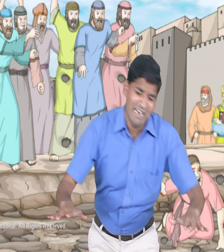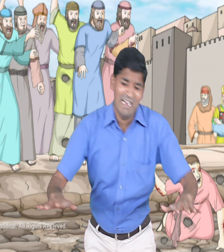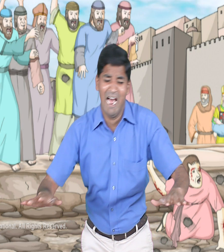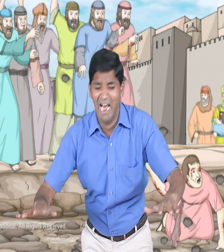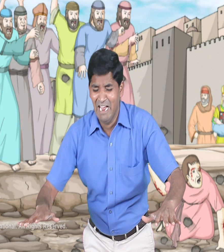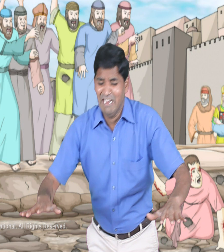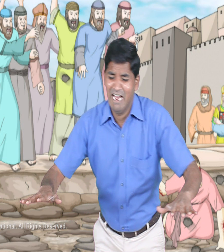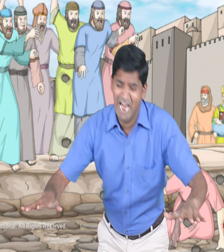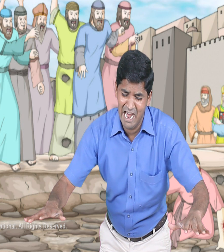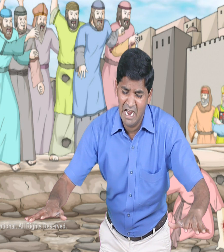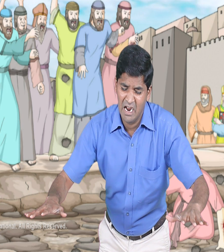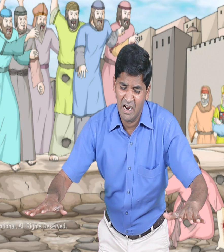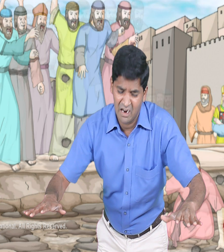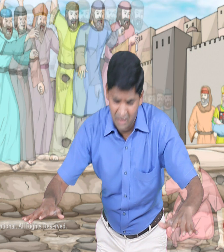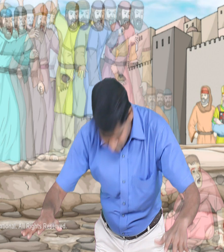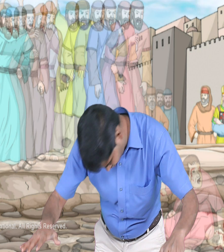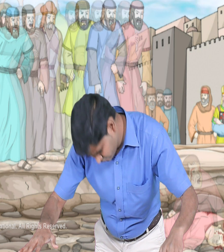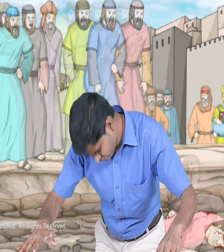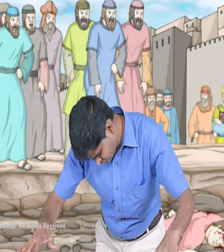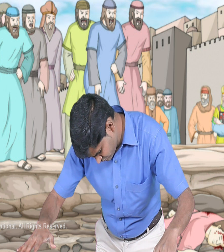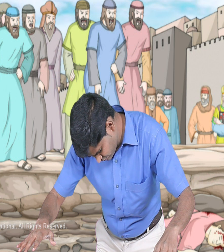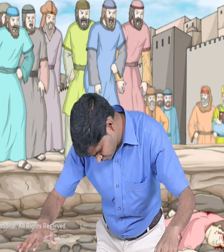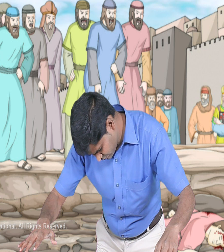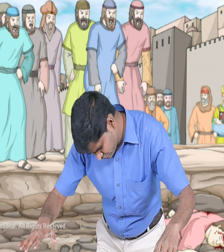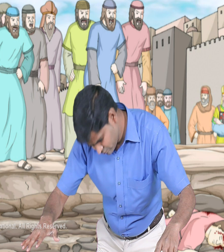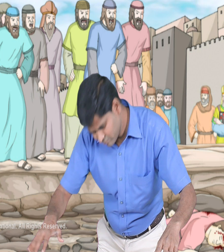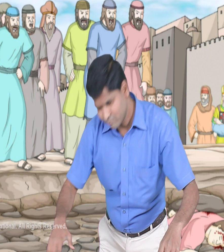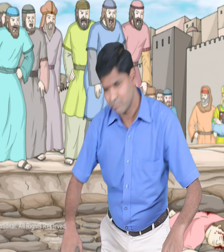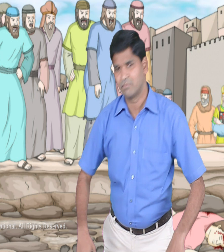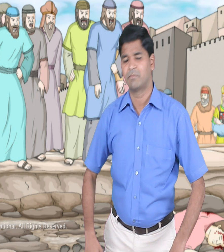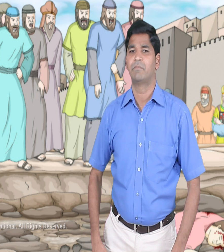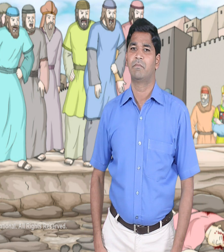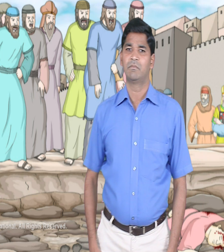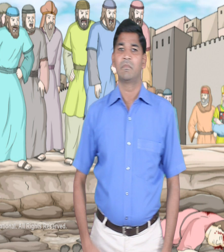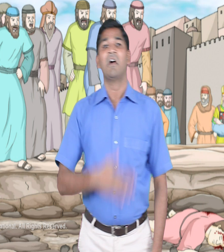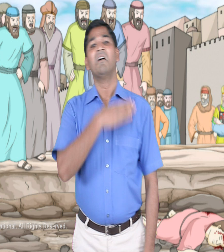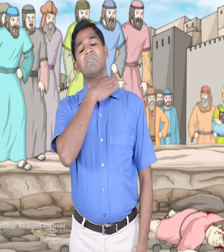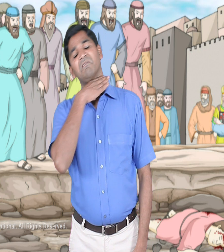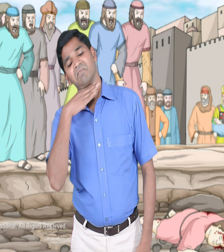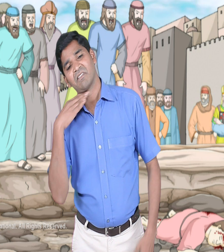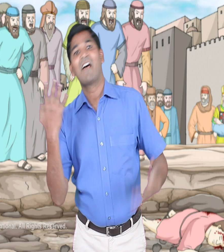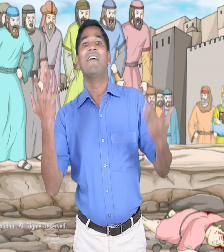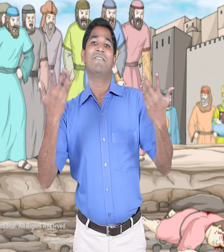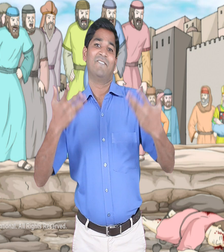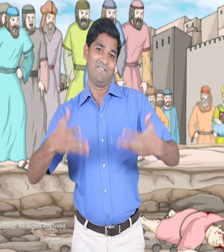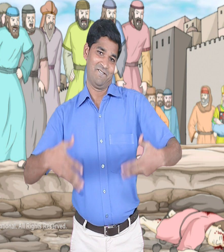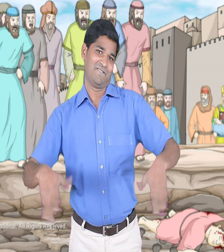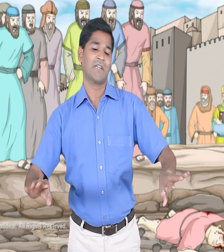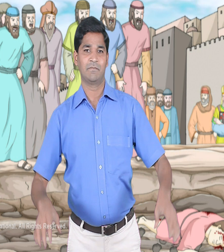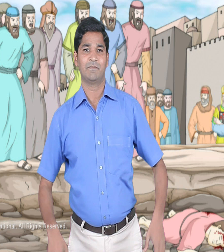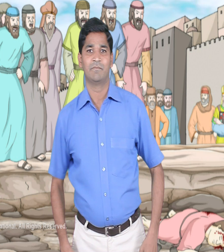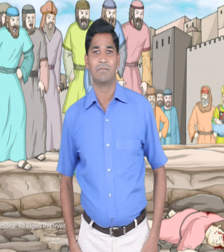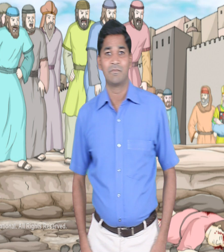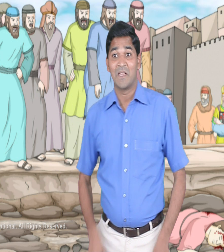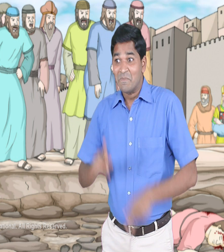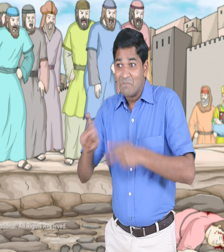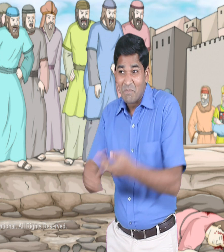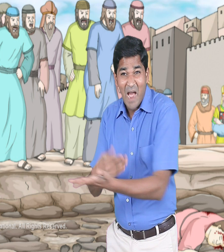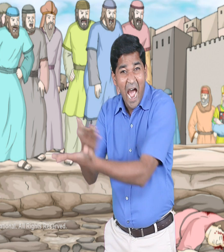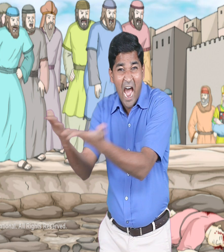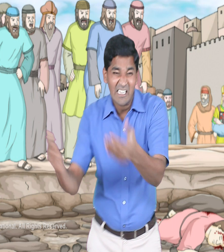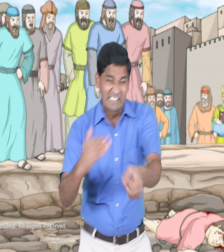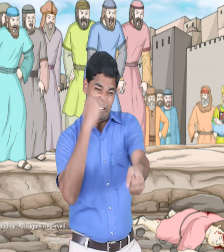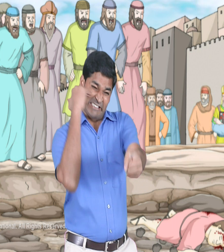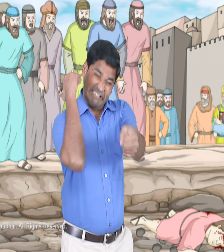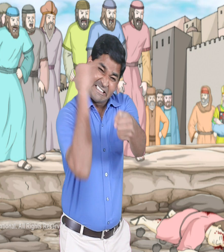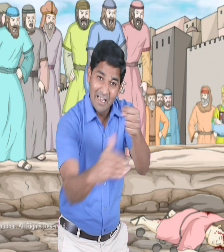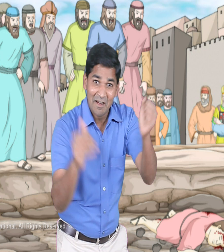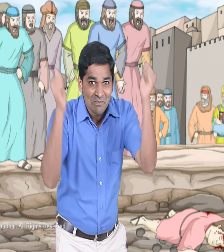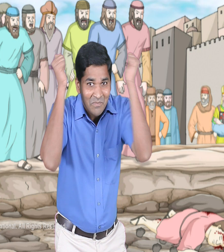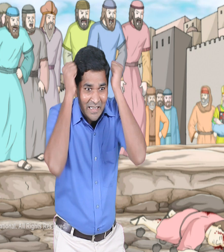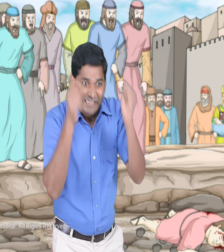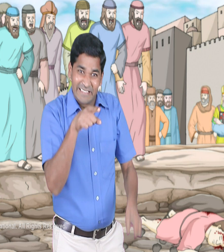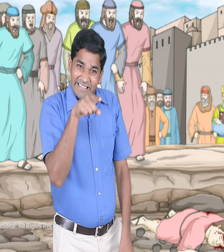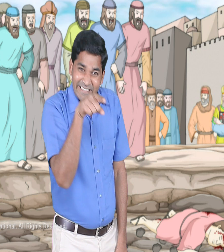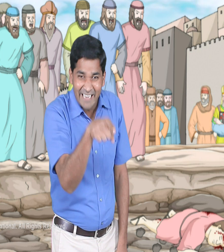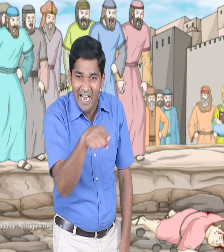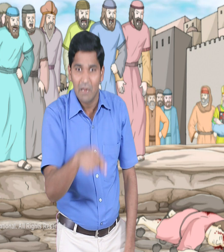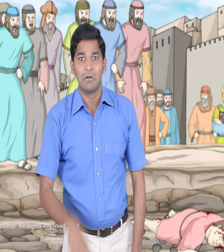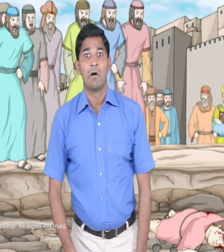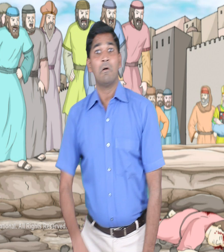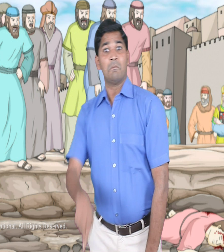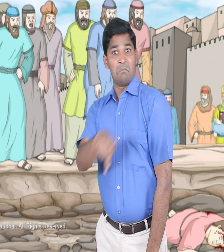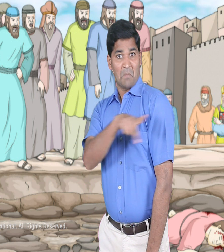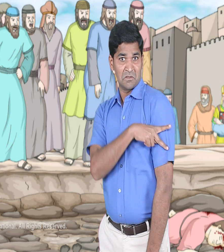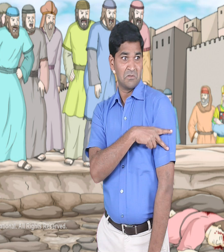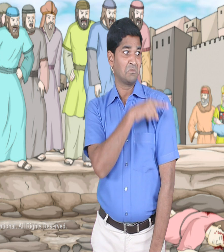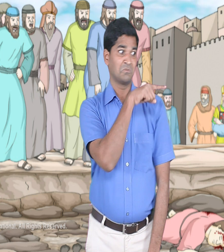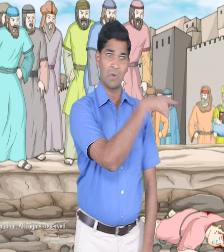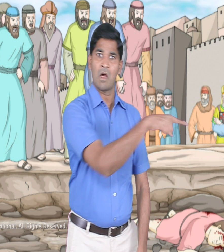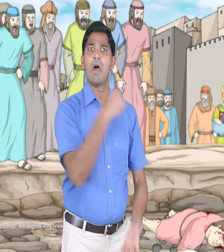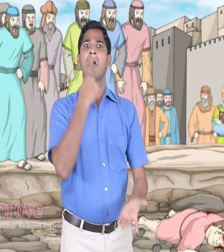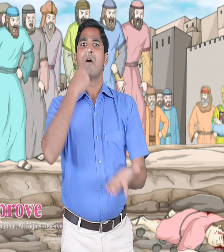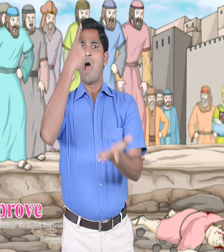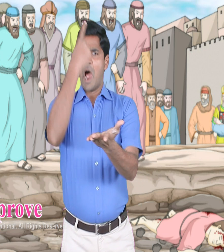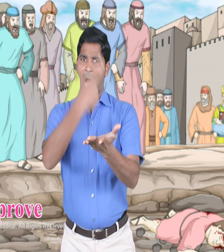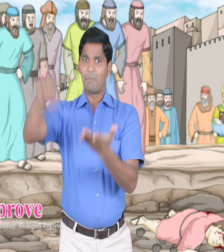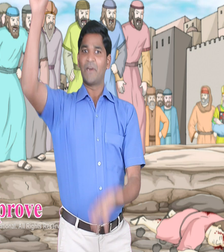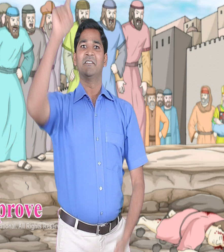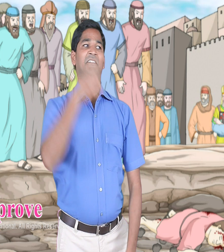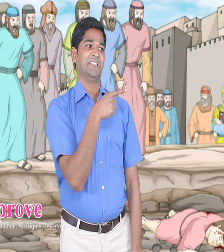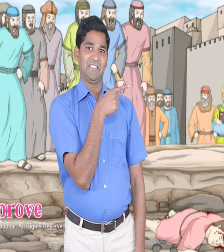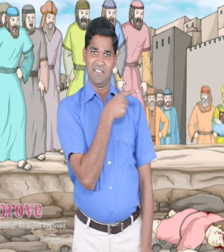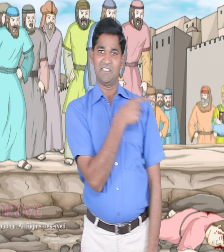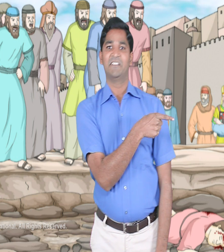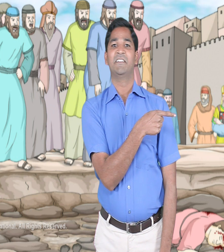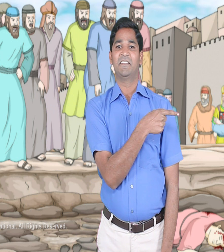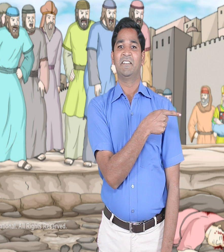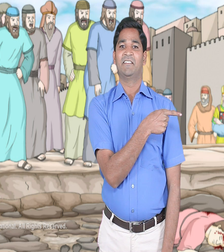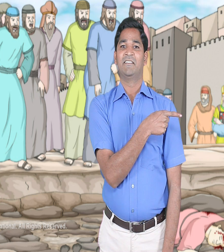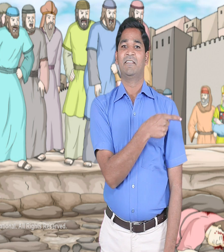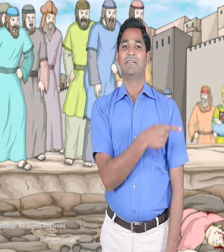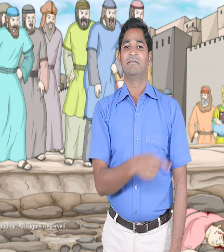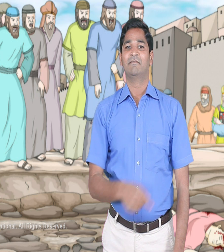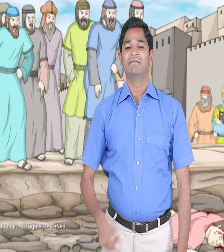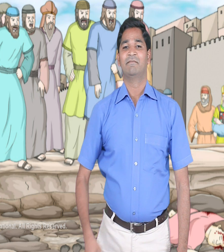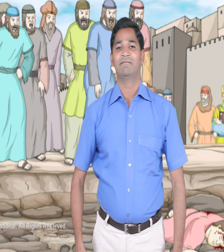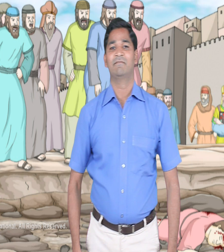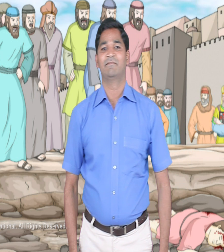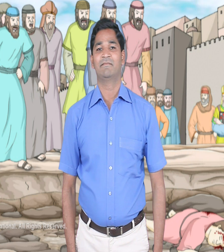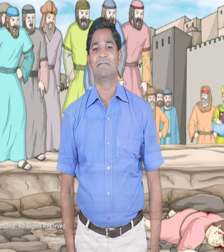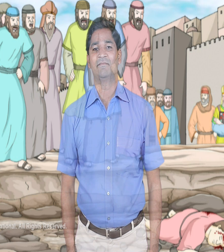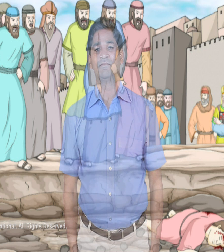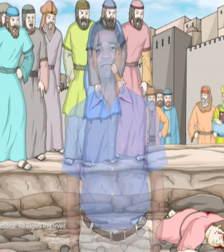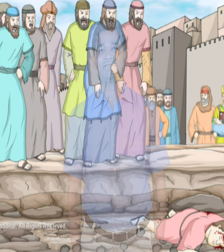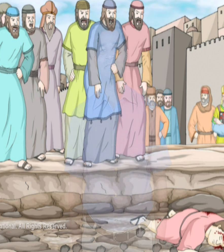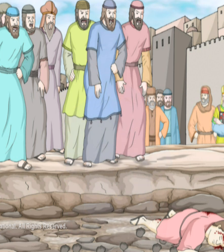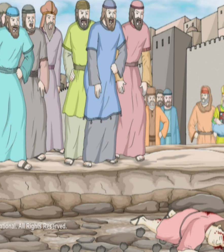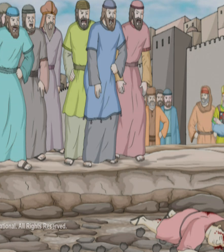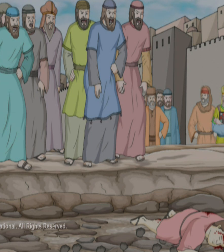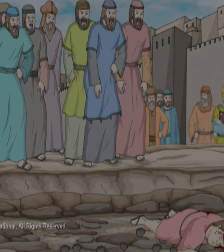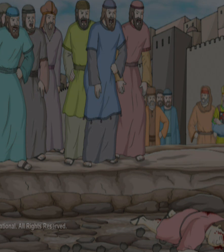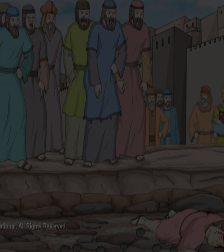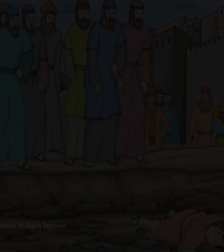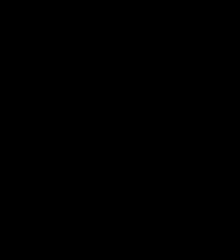And when he had said this, he fell asleep. And Saul was there, giving approval to Stephen’s death. On that day a great persecution broke out against the church in Jerusalem, and all except the apostles were scattered throughout Judea and Samaria.